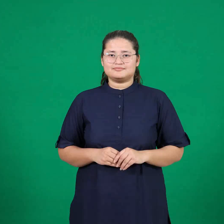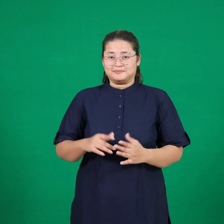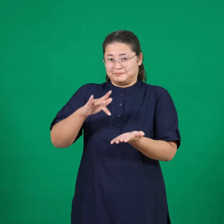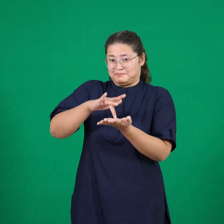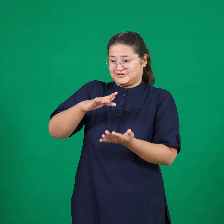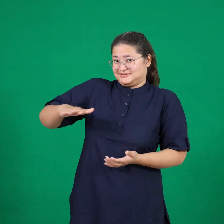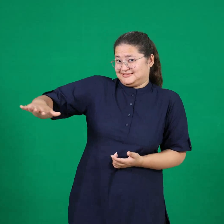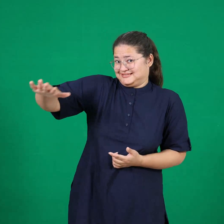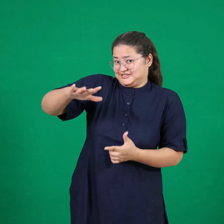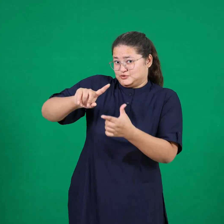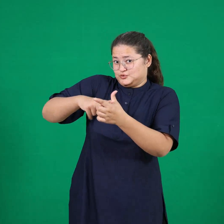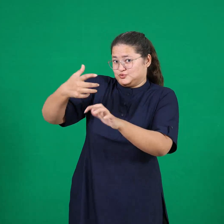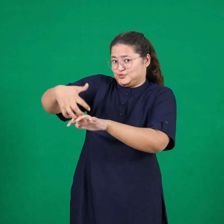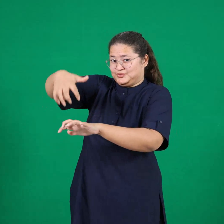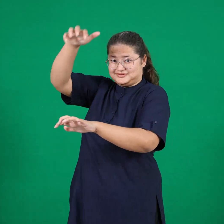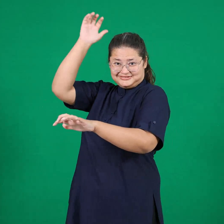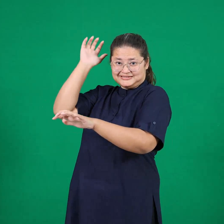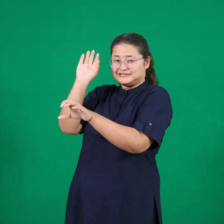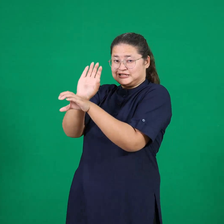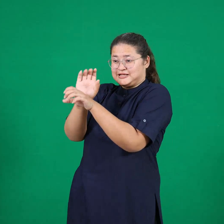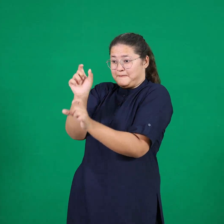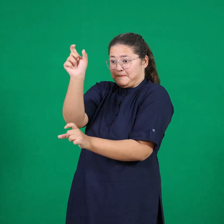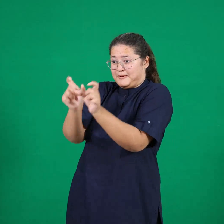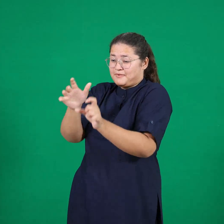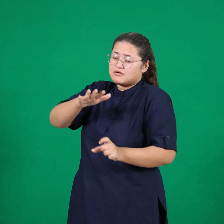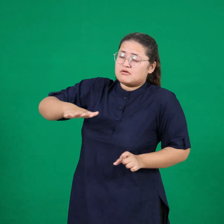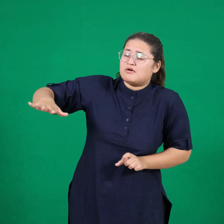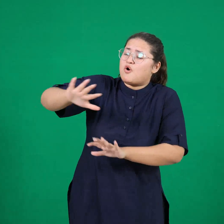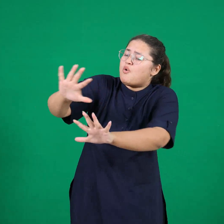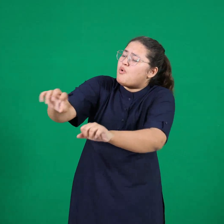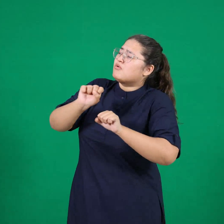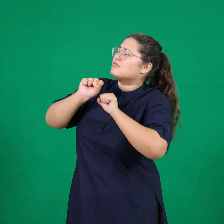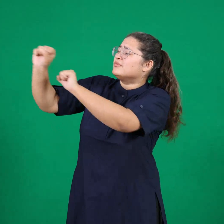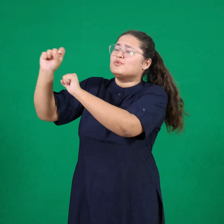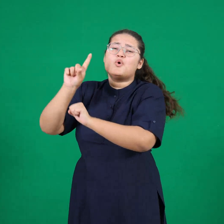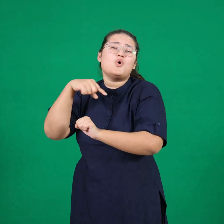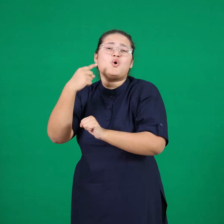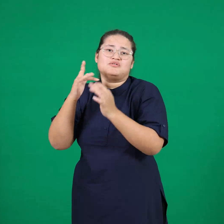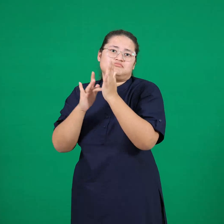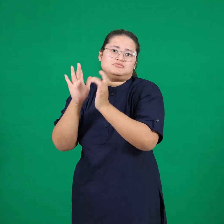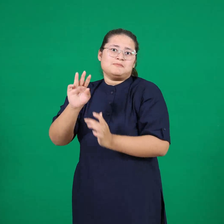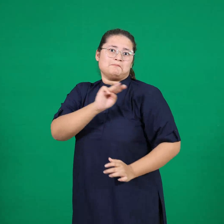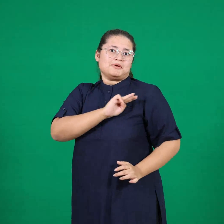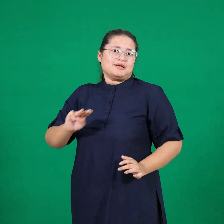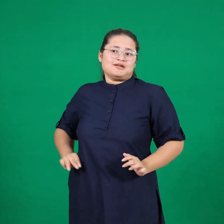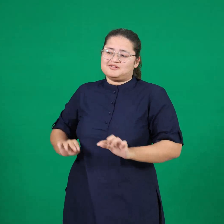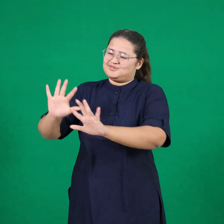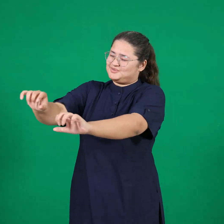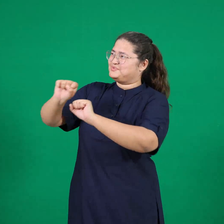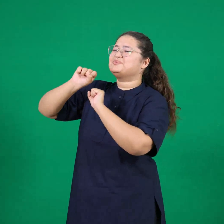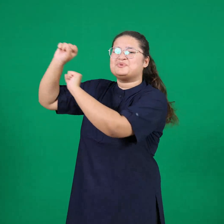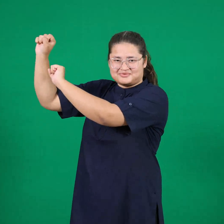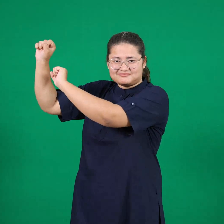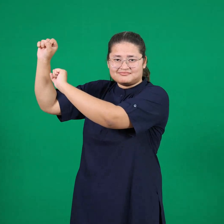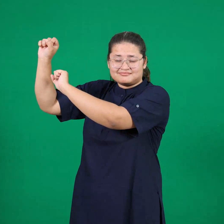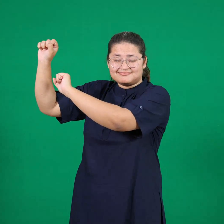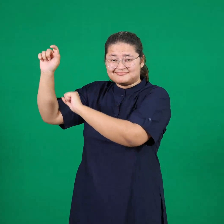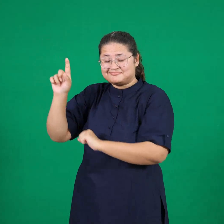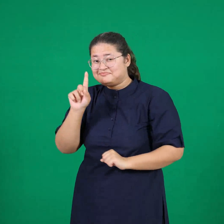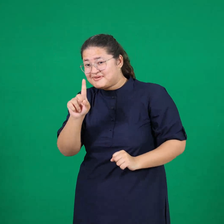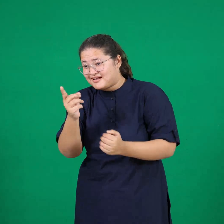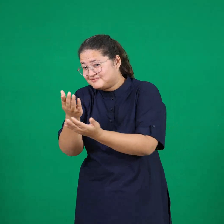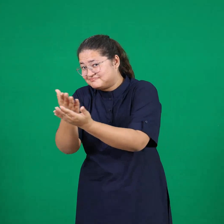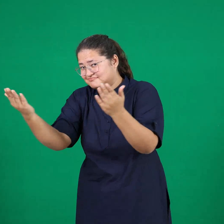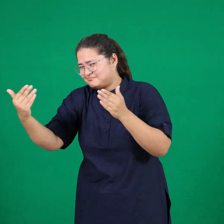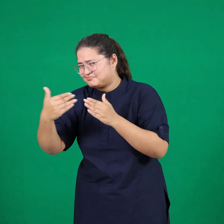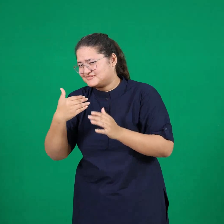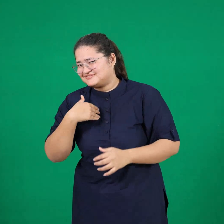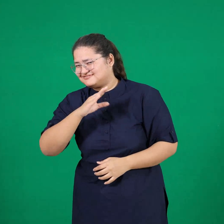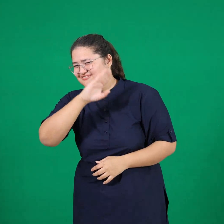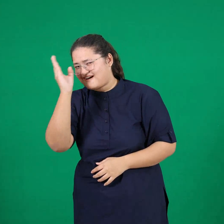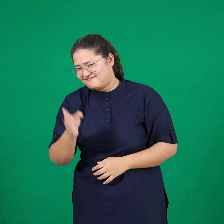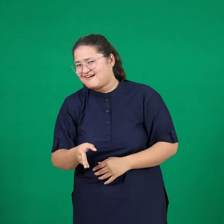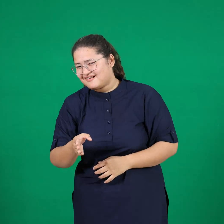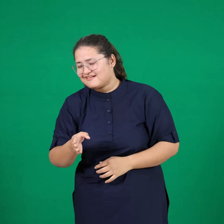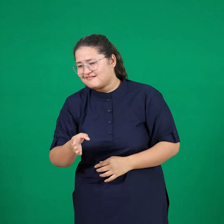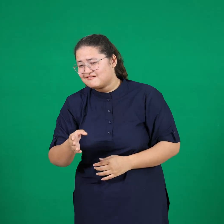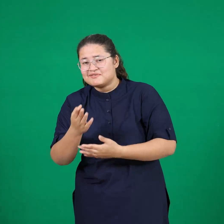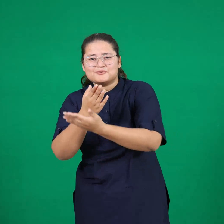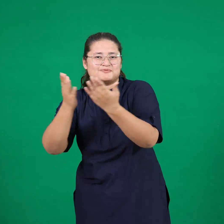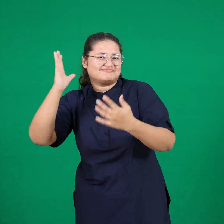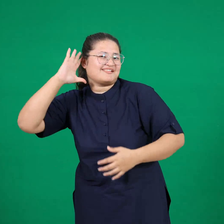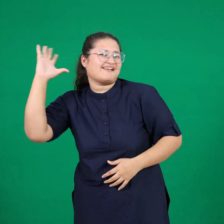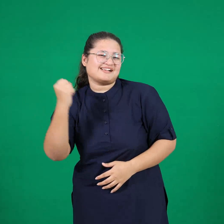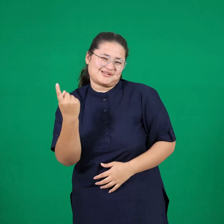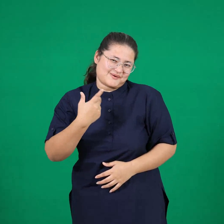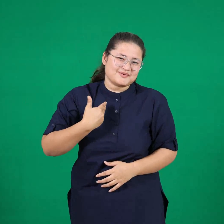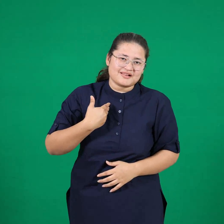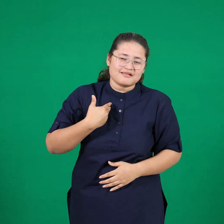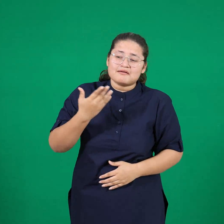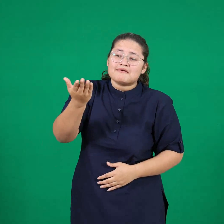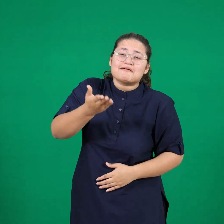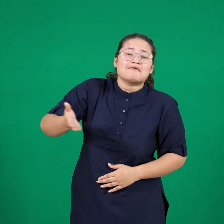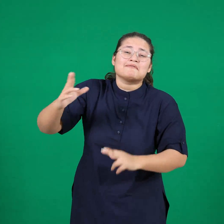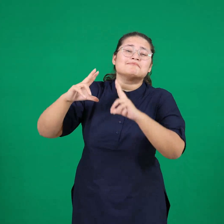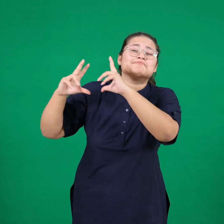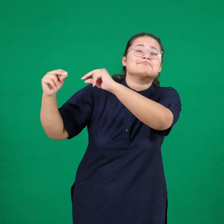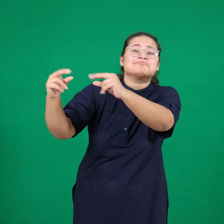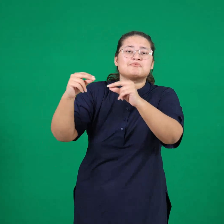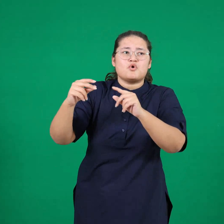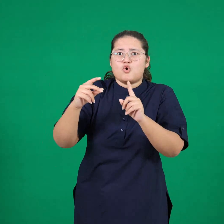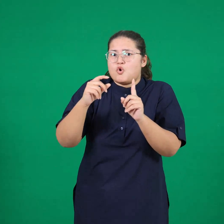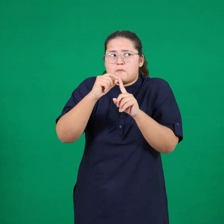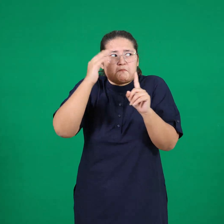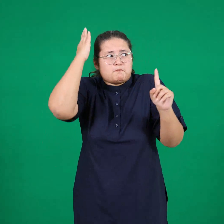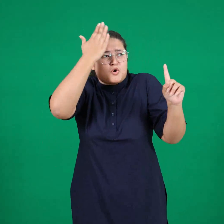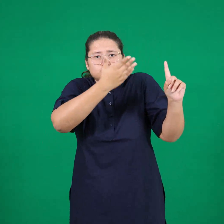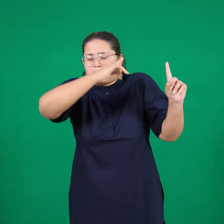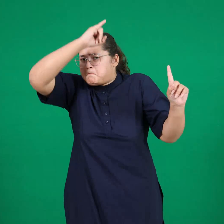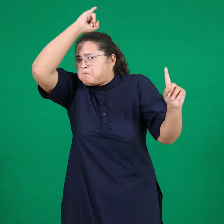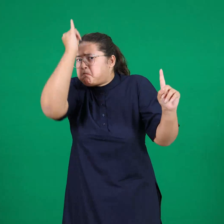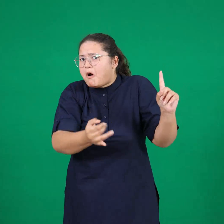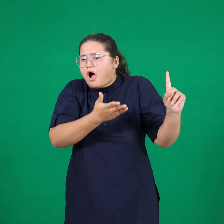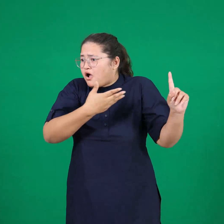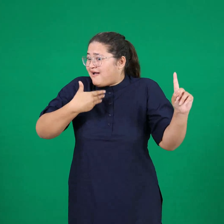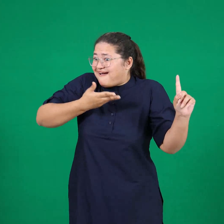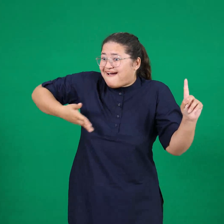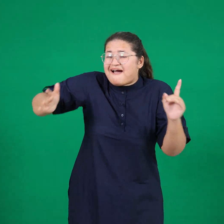I was personally unknown, however, to the churches of Judea that are in Christ.